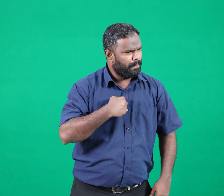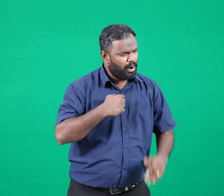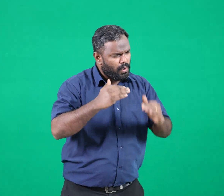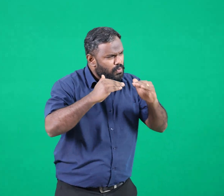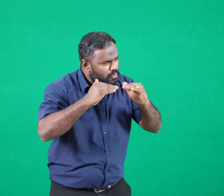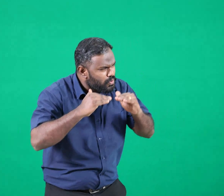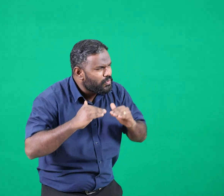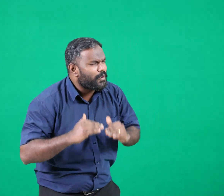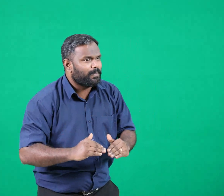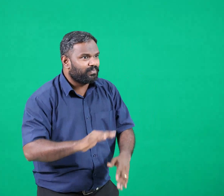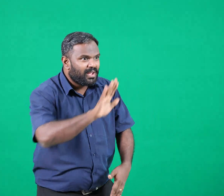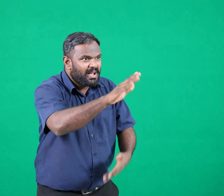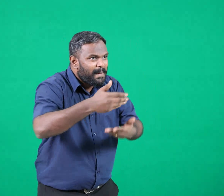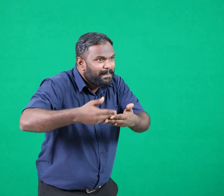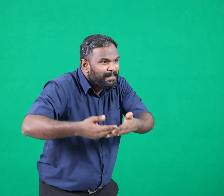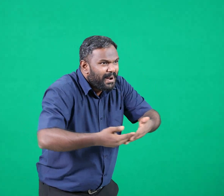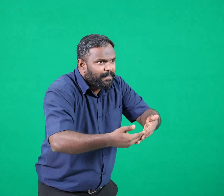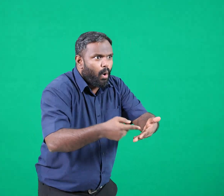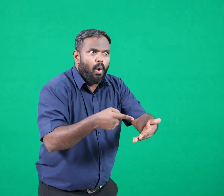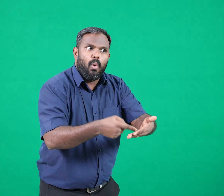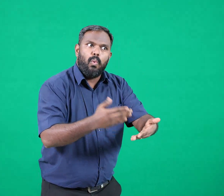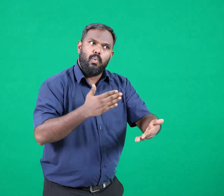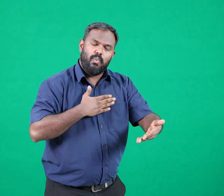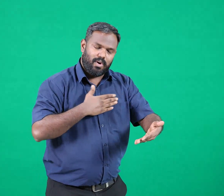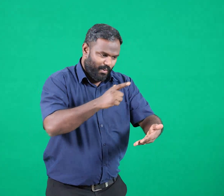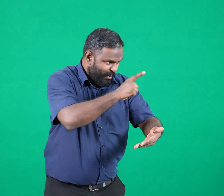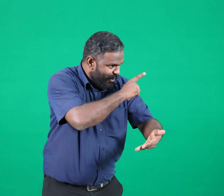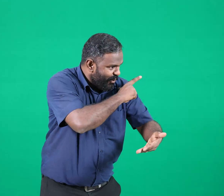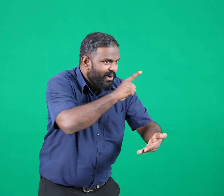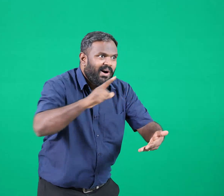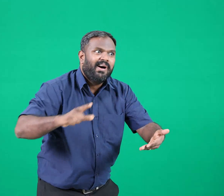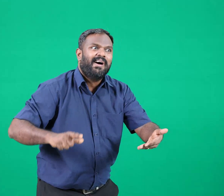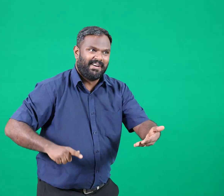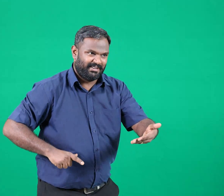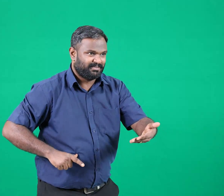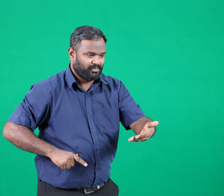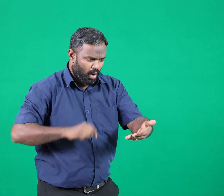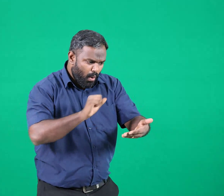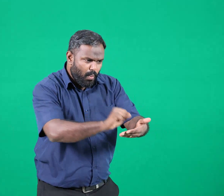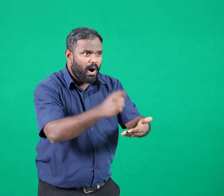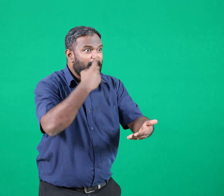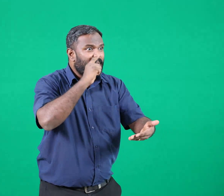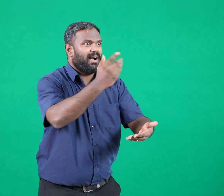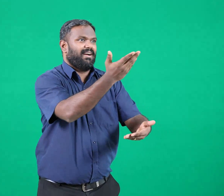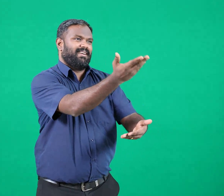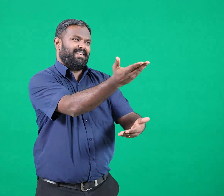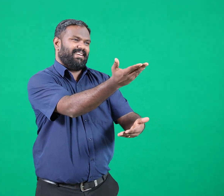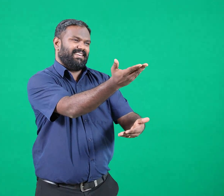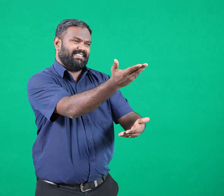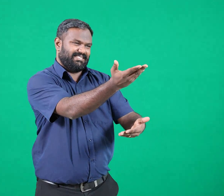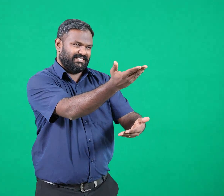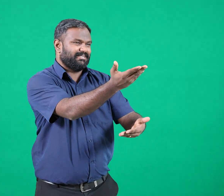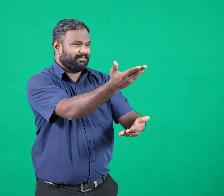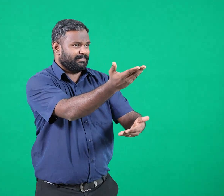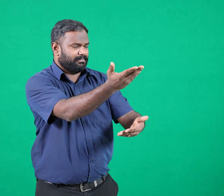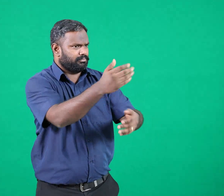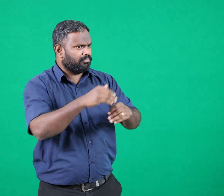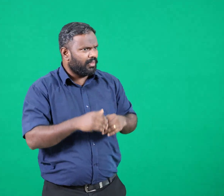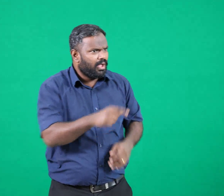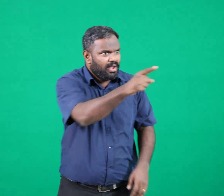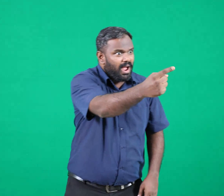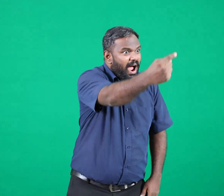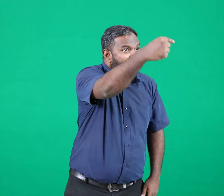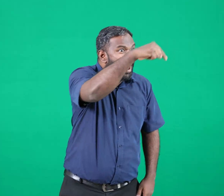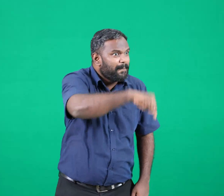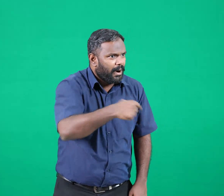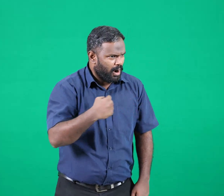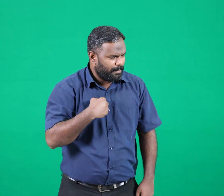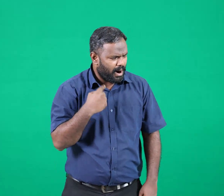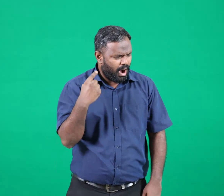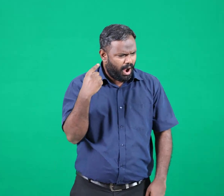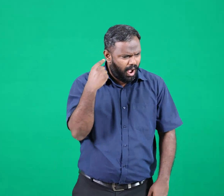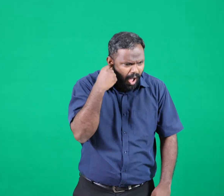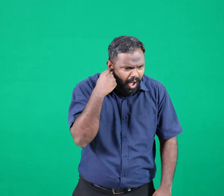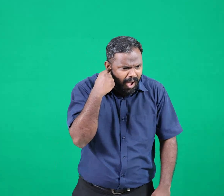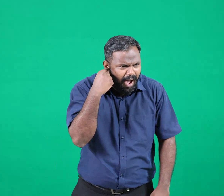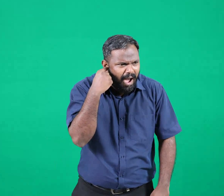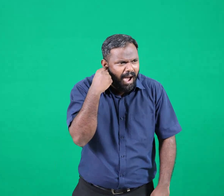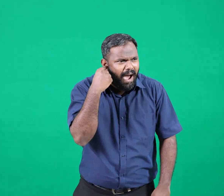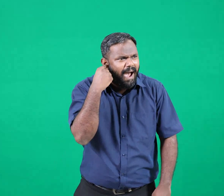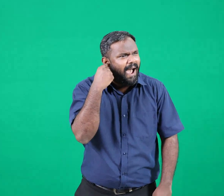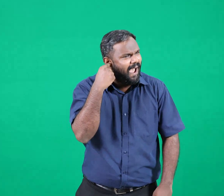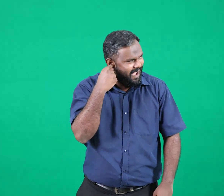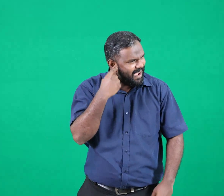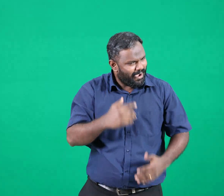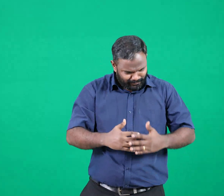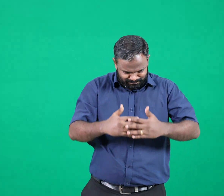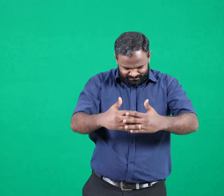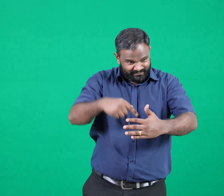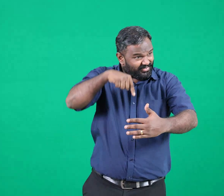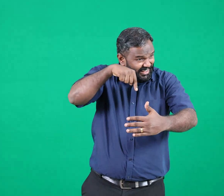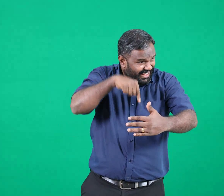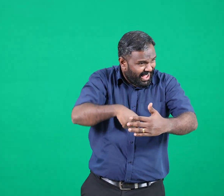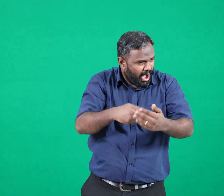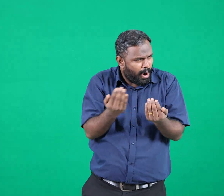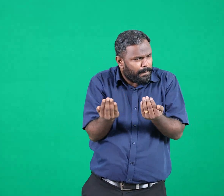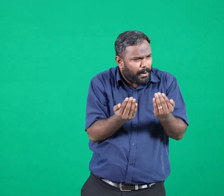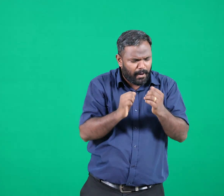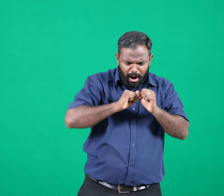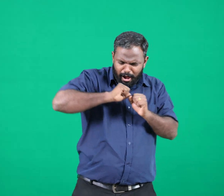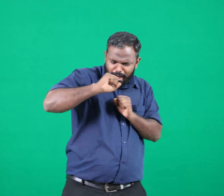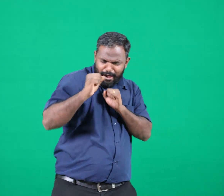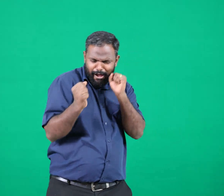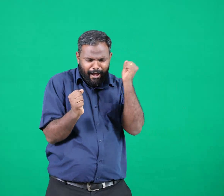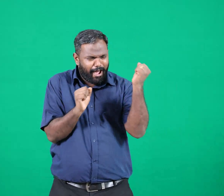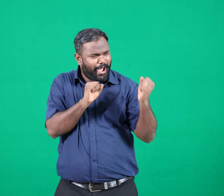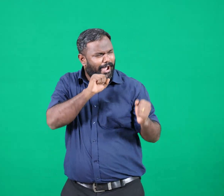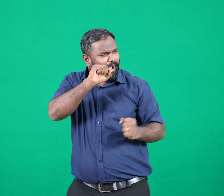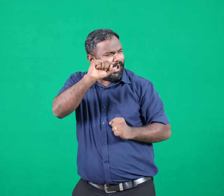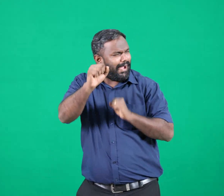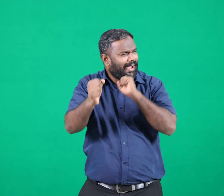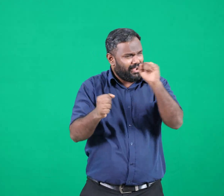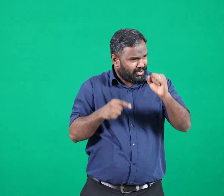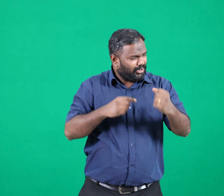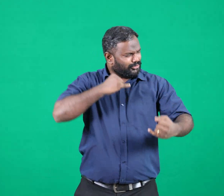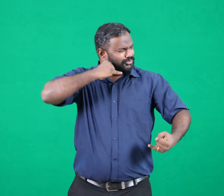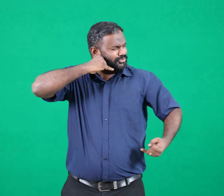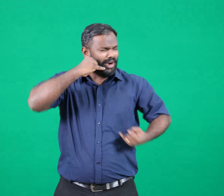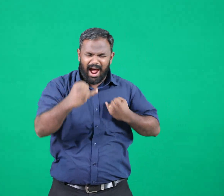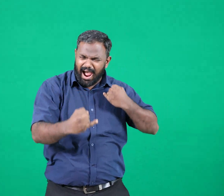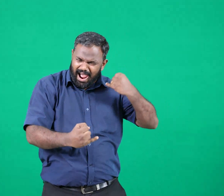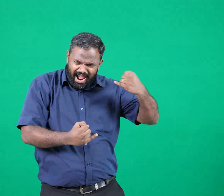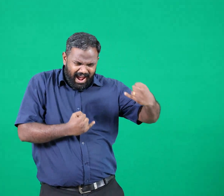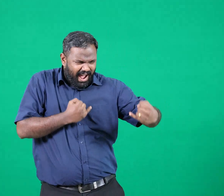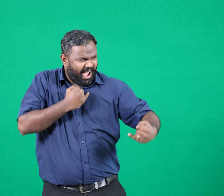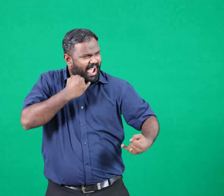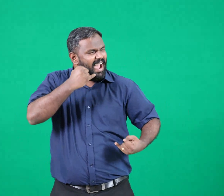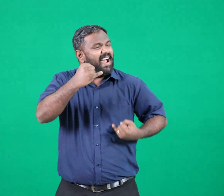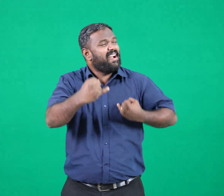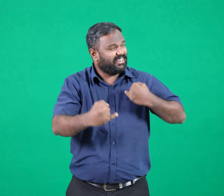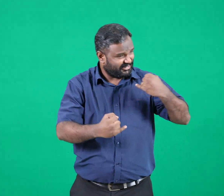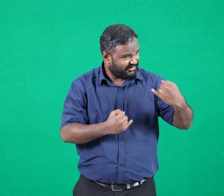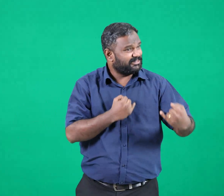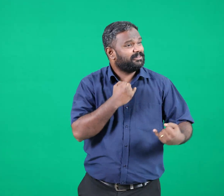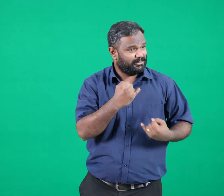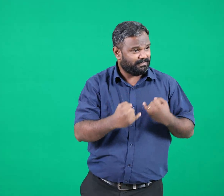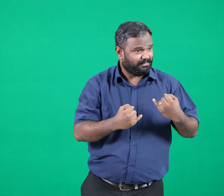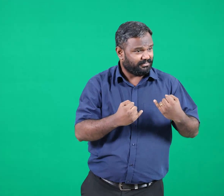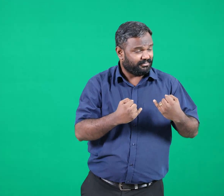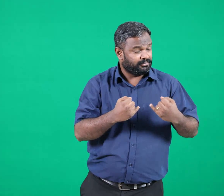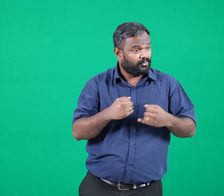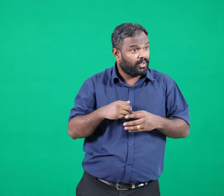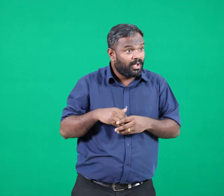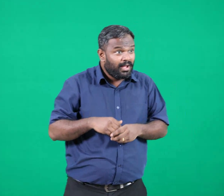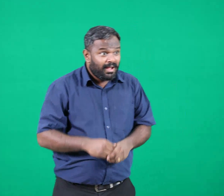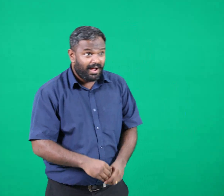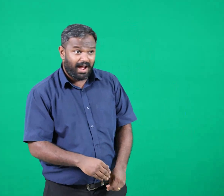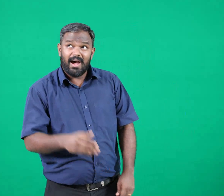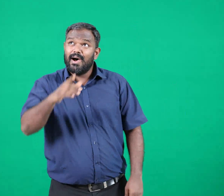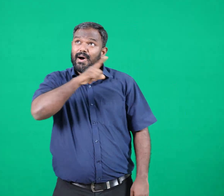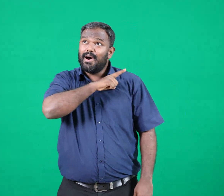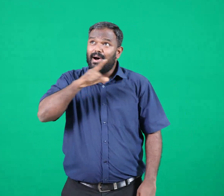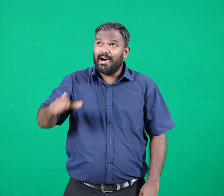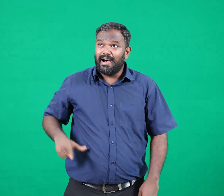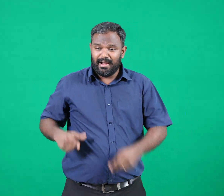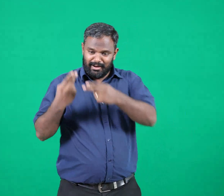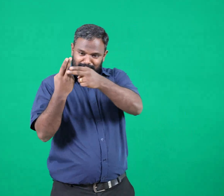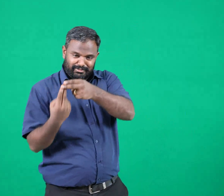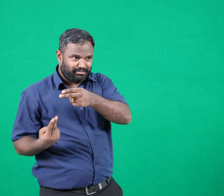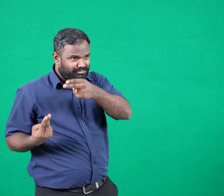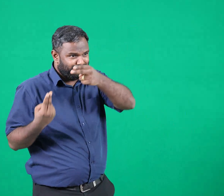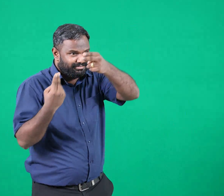For as soon as the sound of your greeting reached my ears, the baby in my womb leaped for joy.